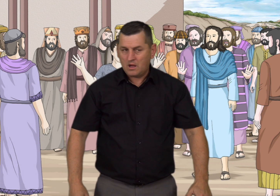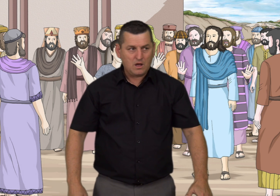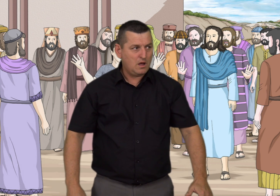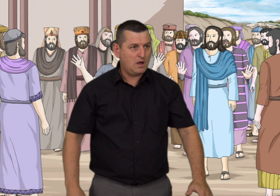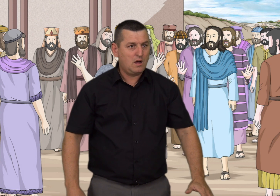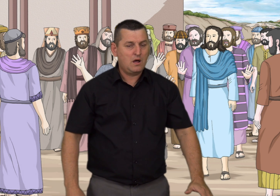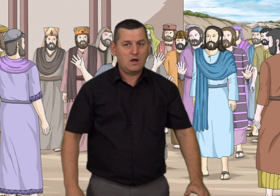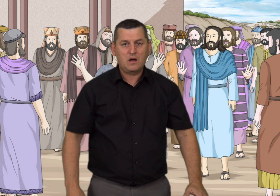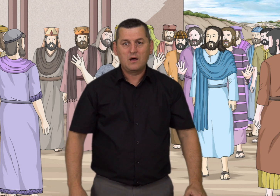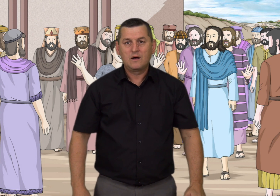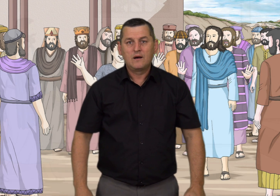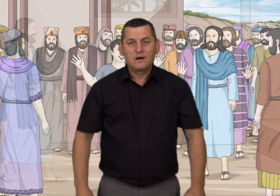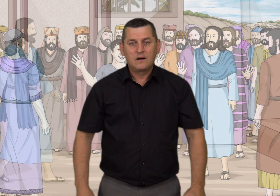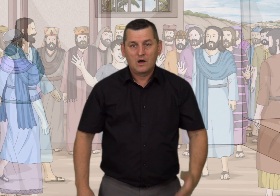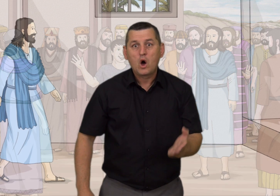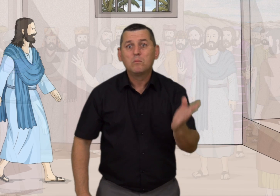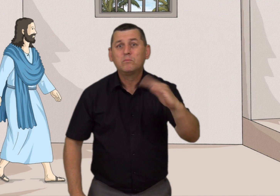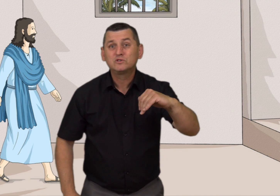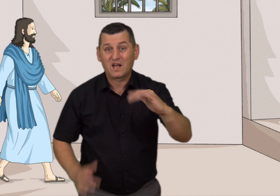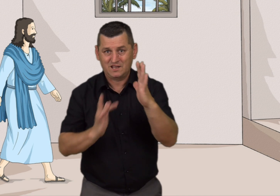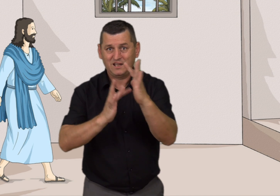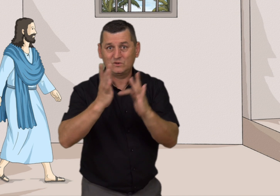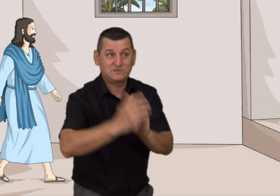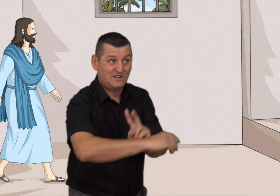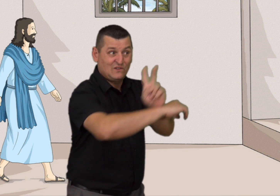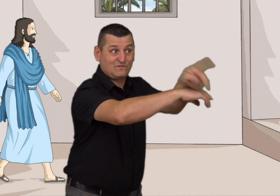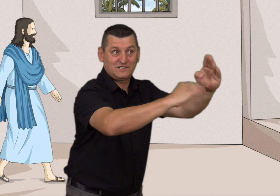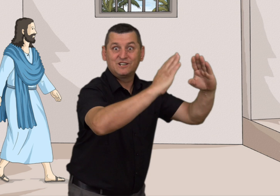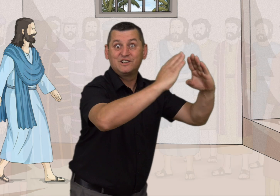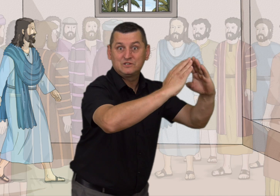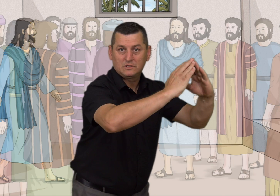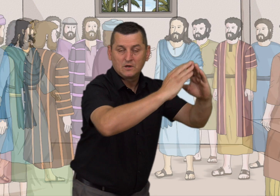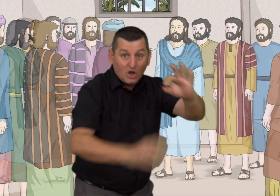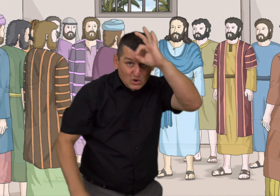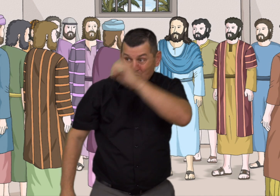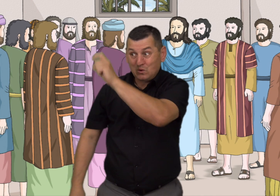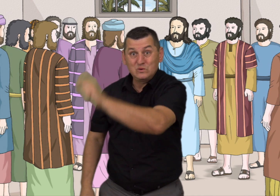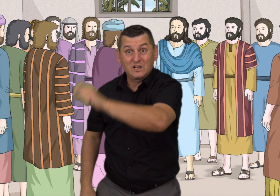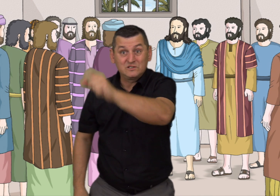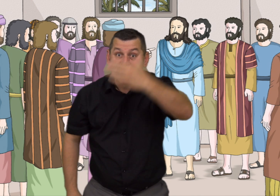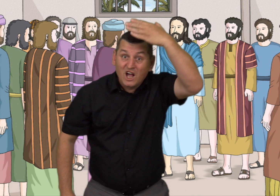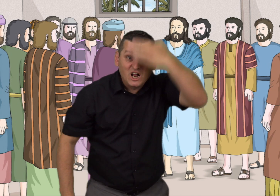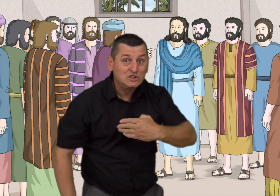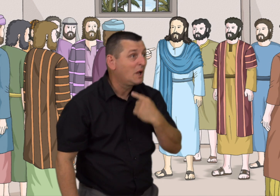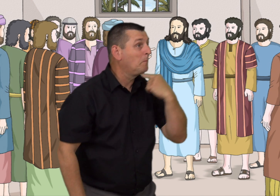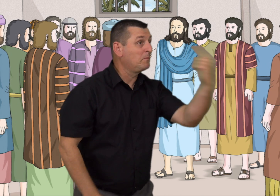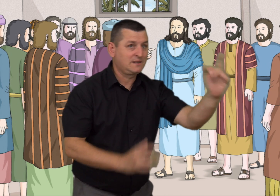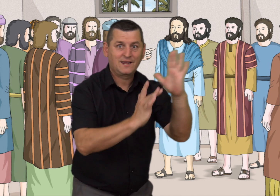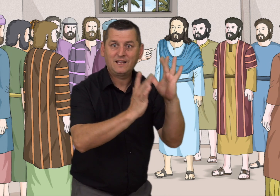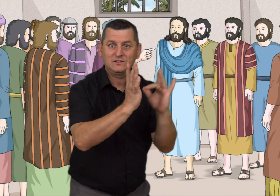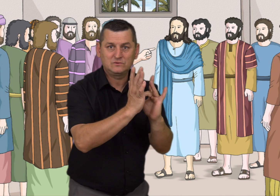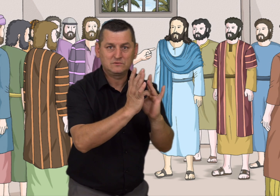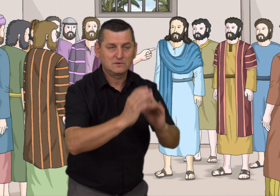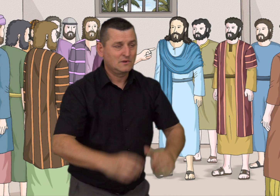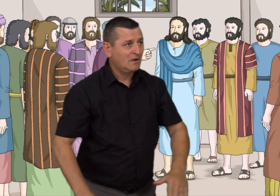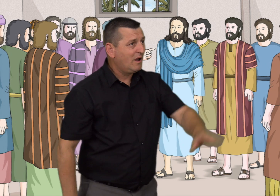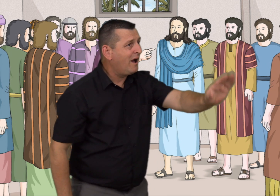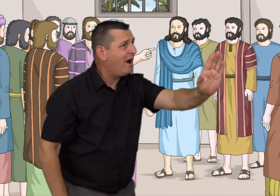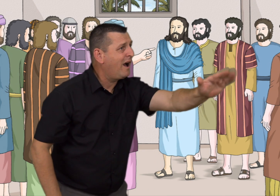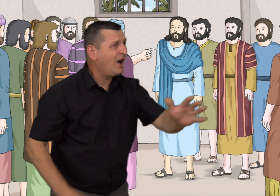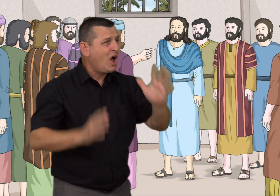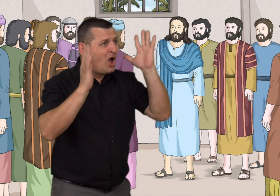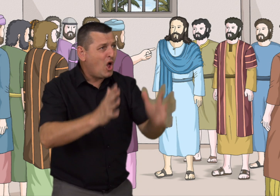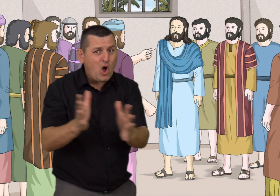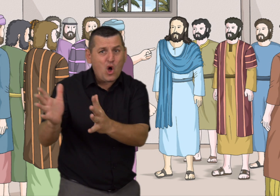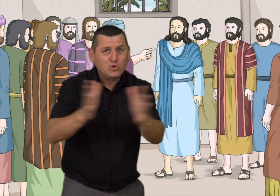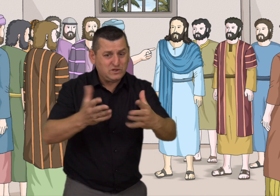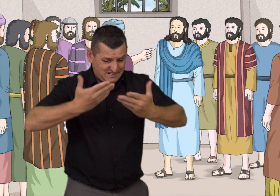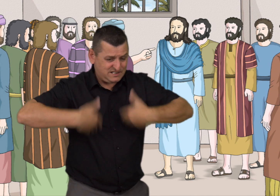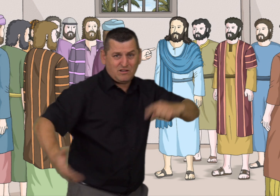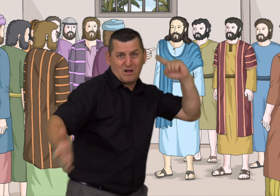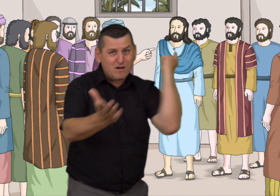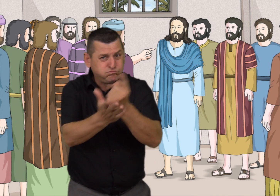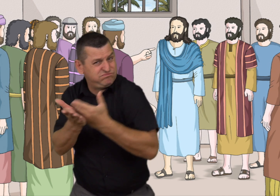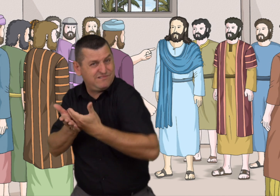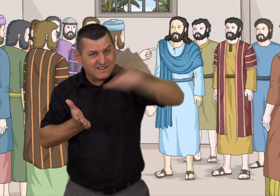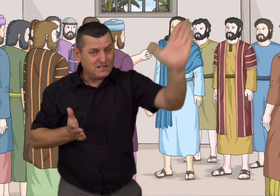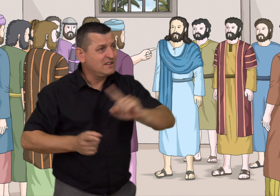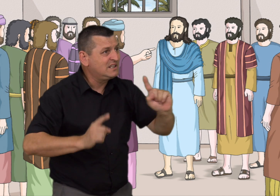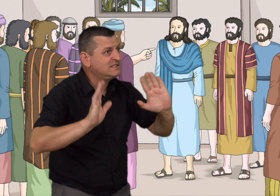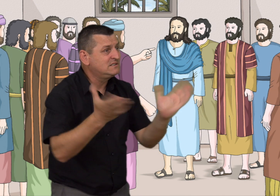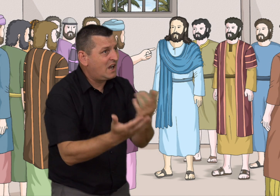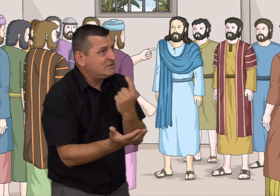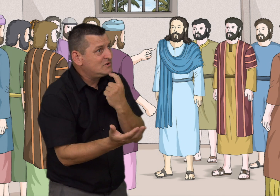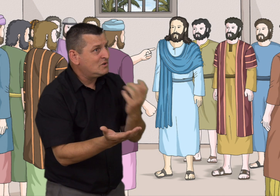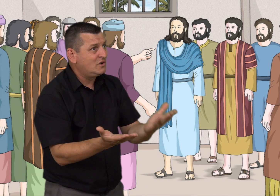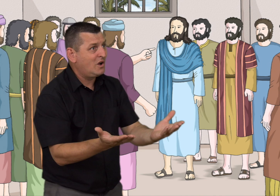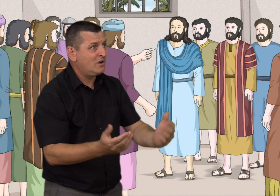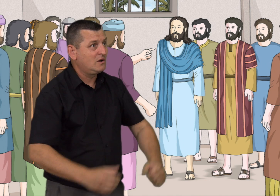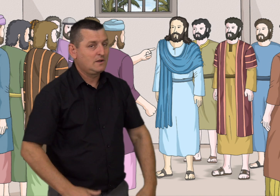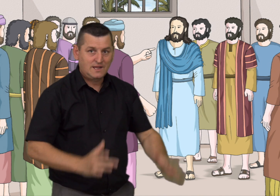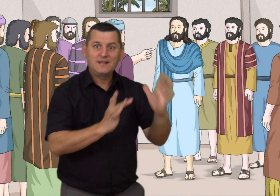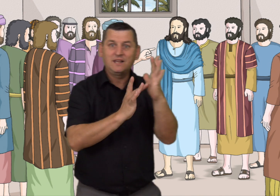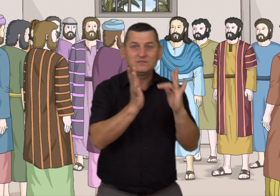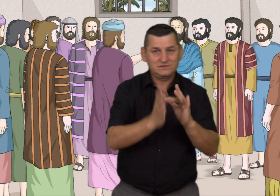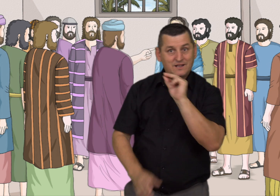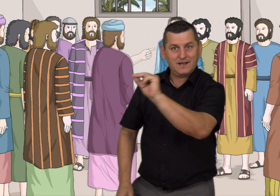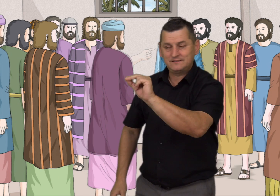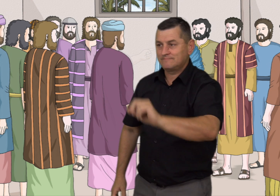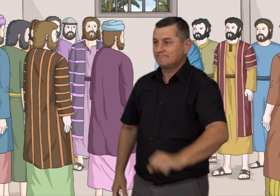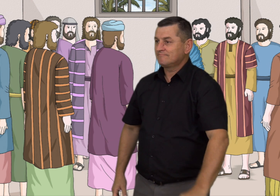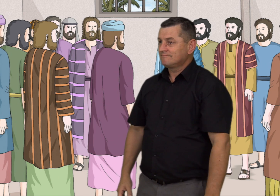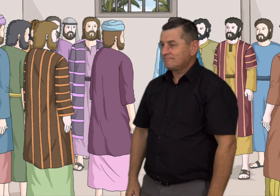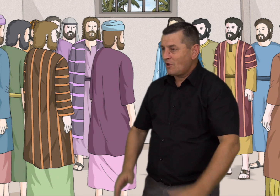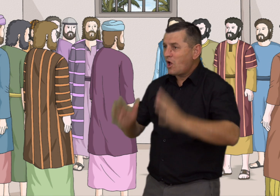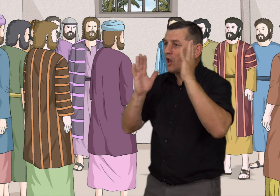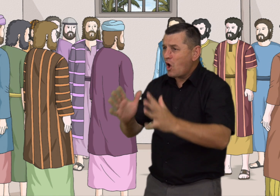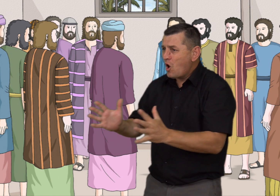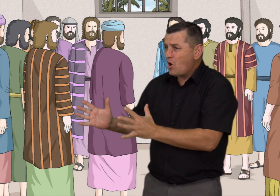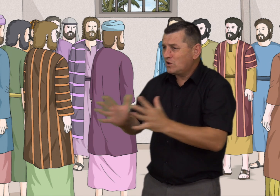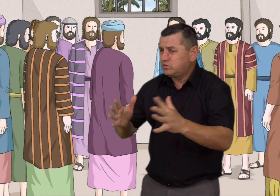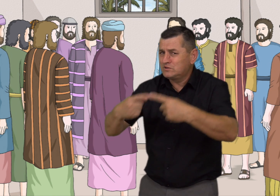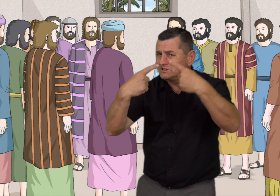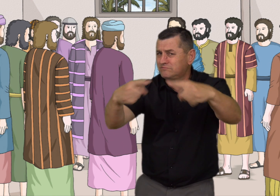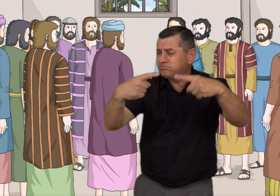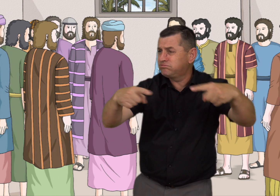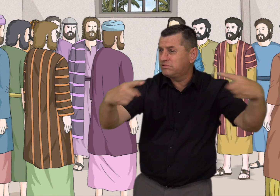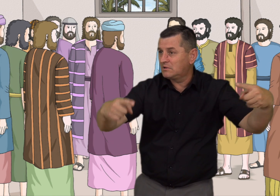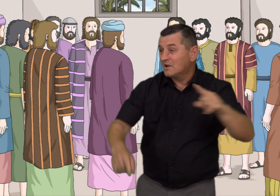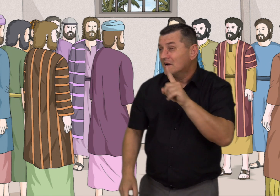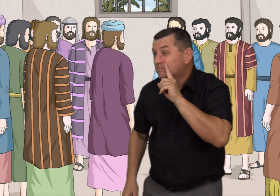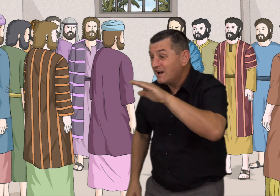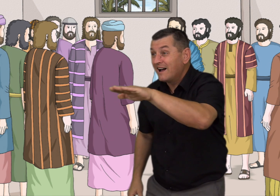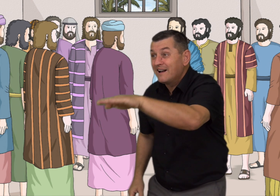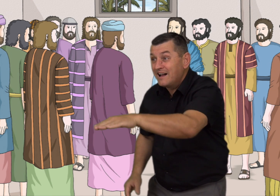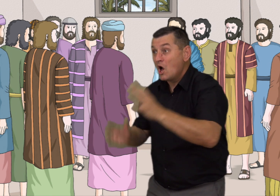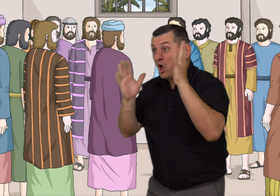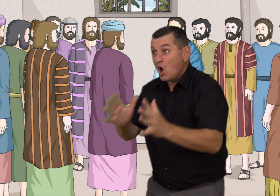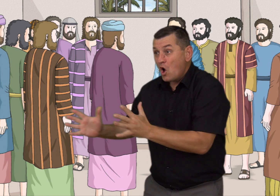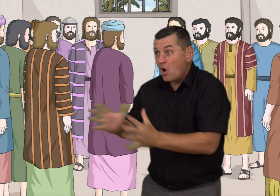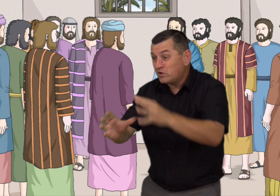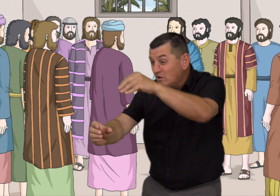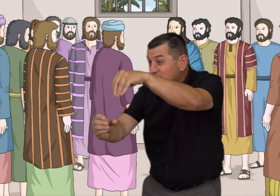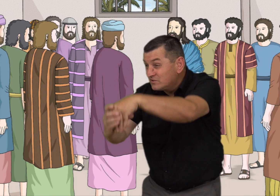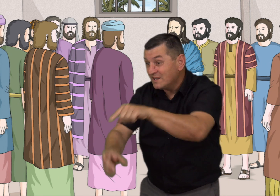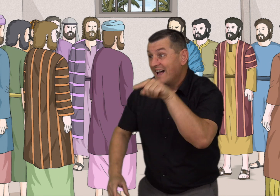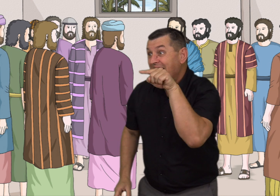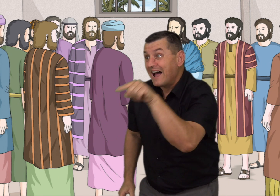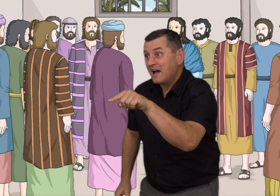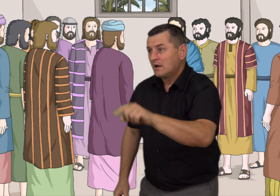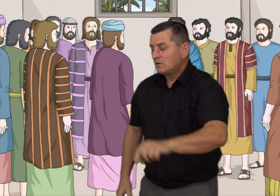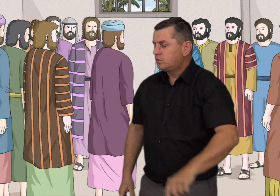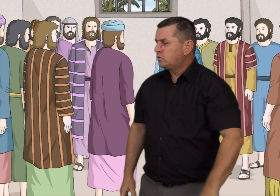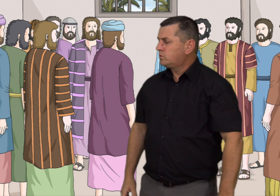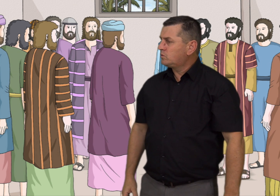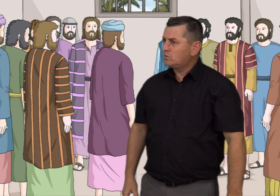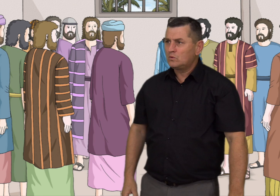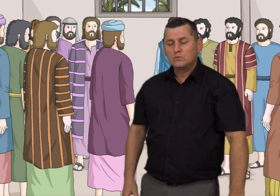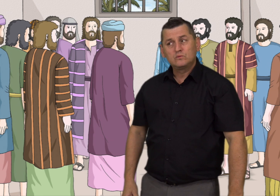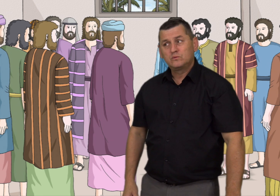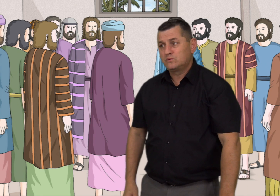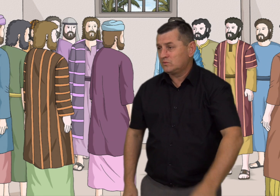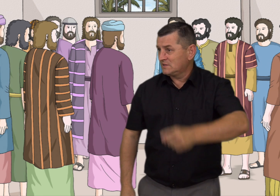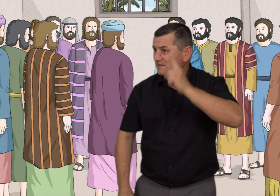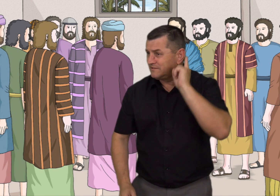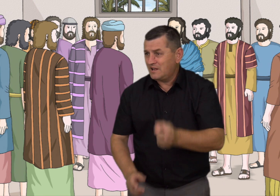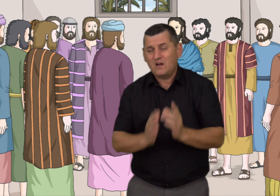After Jesus had gone into the house, His disciples asked Him privately, “Why couldn’t we drive it out?”